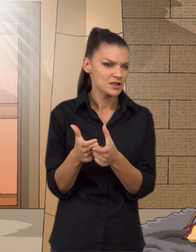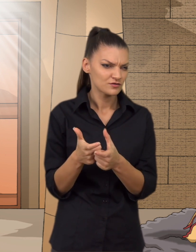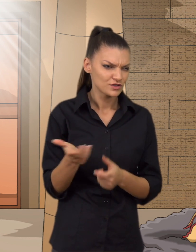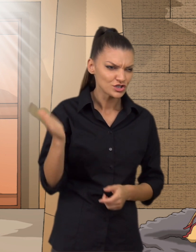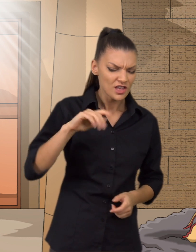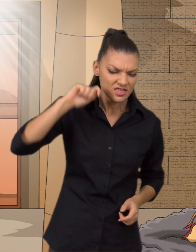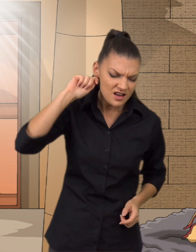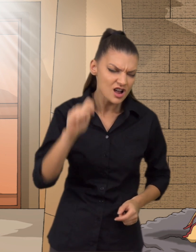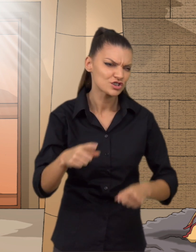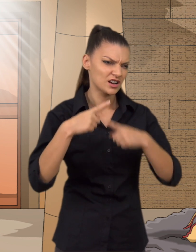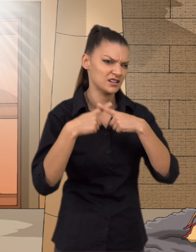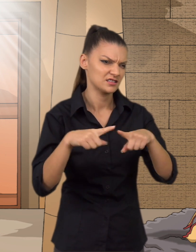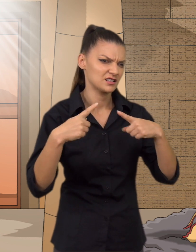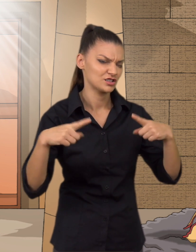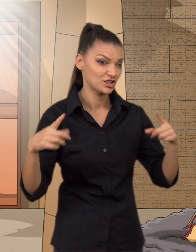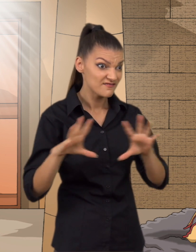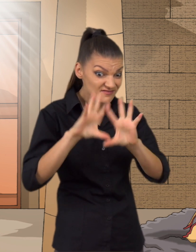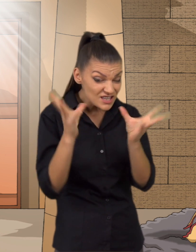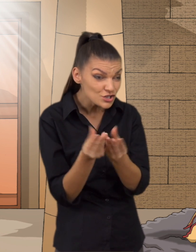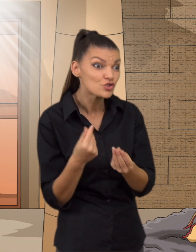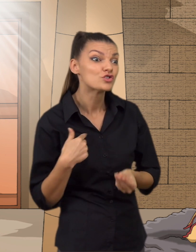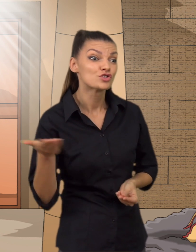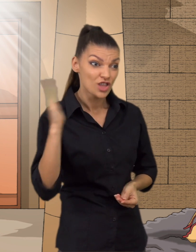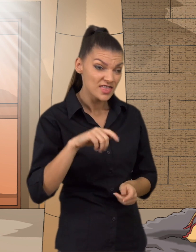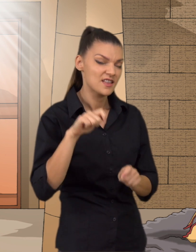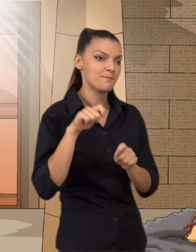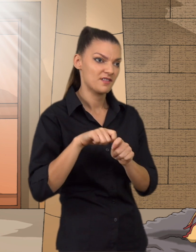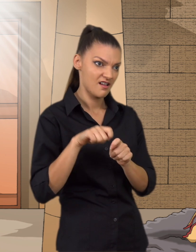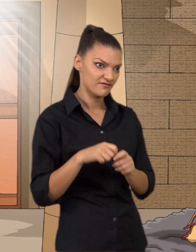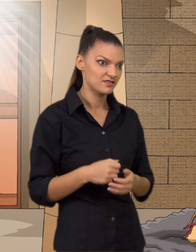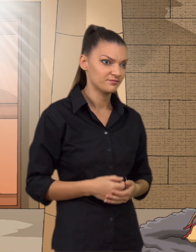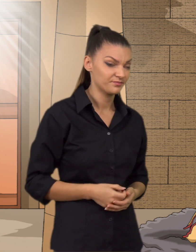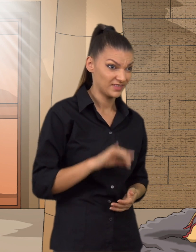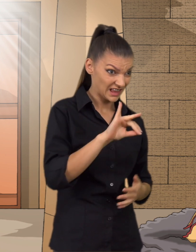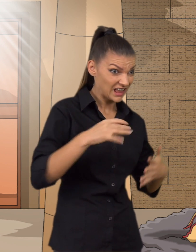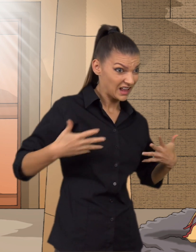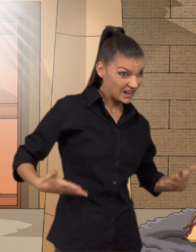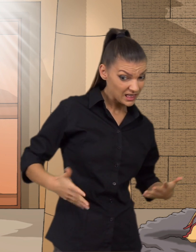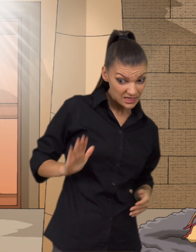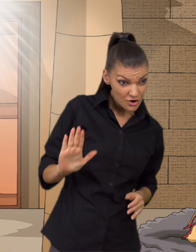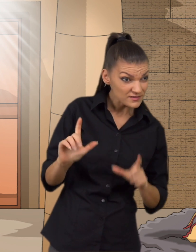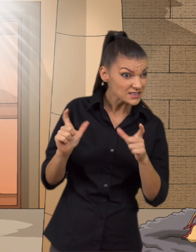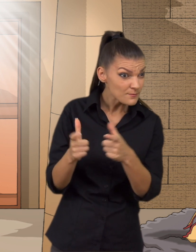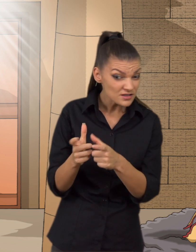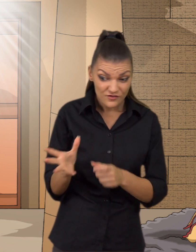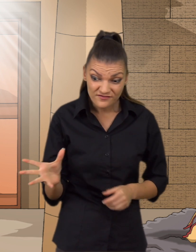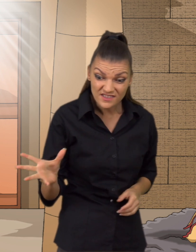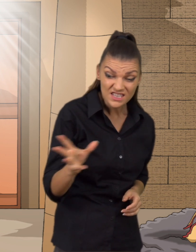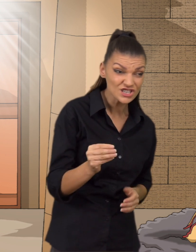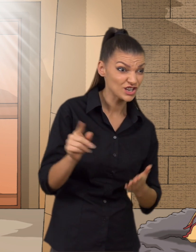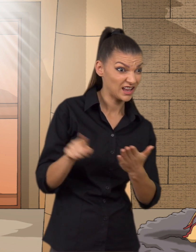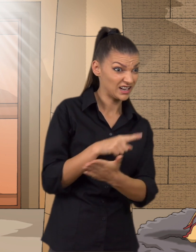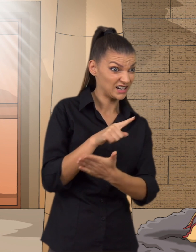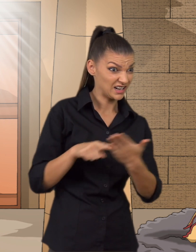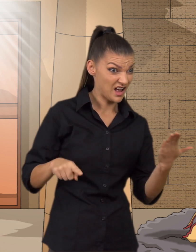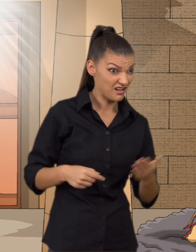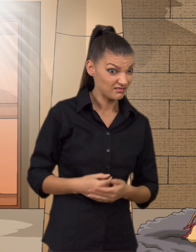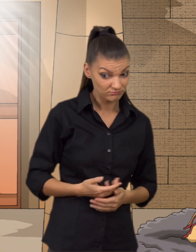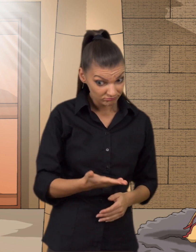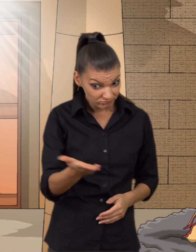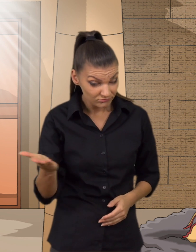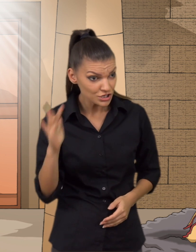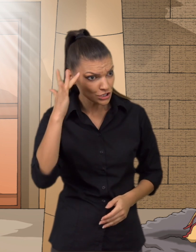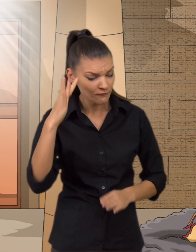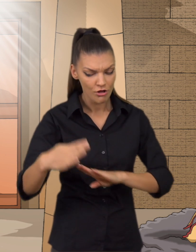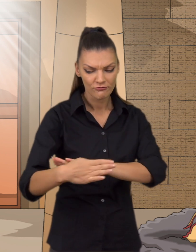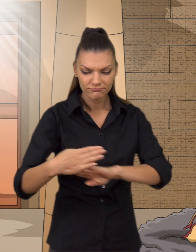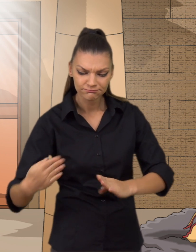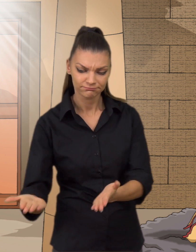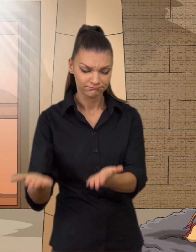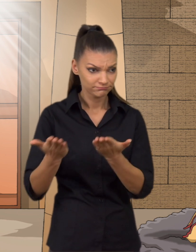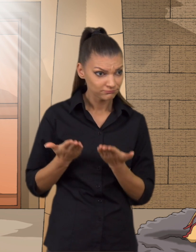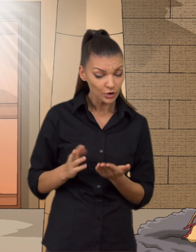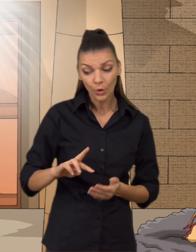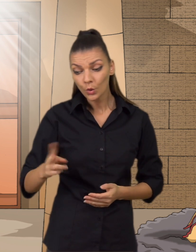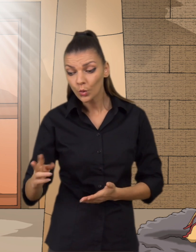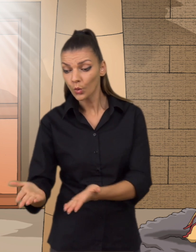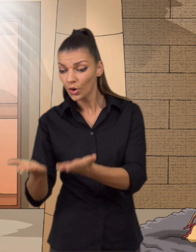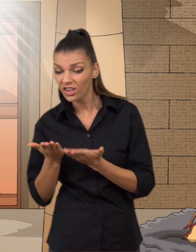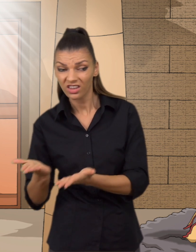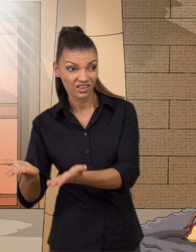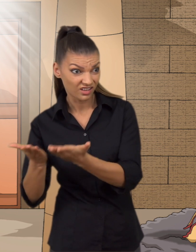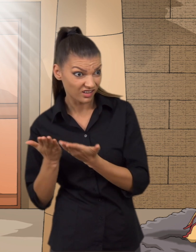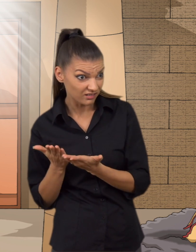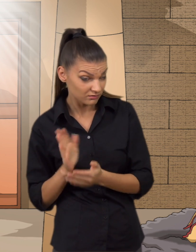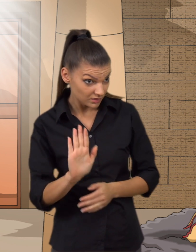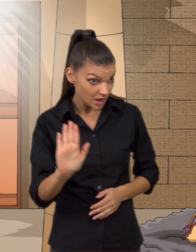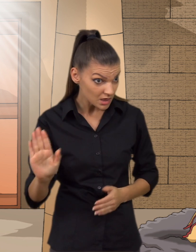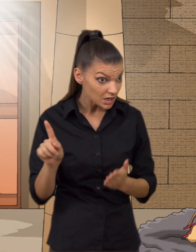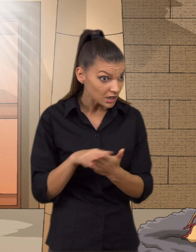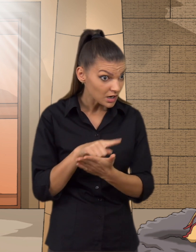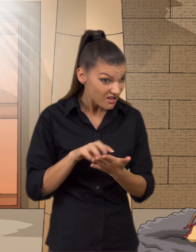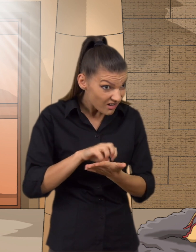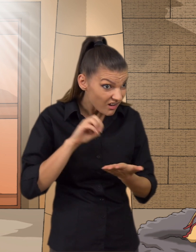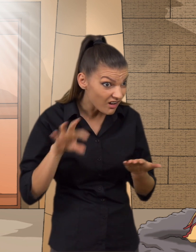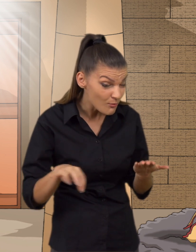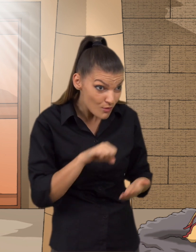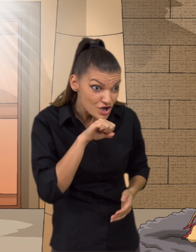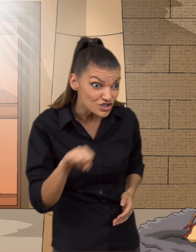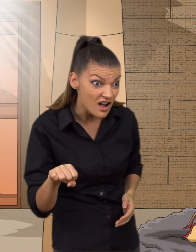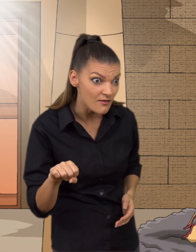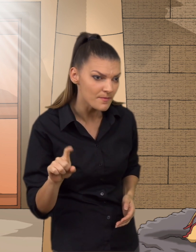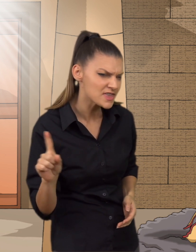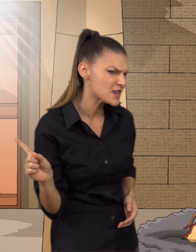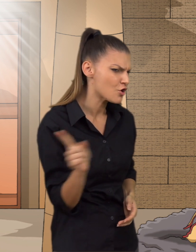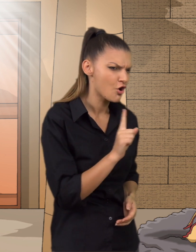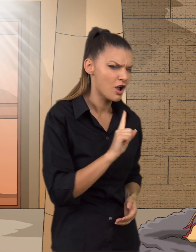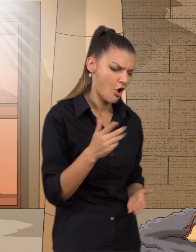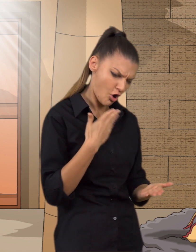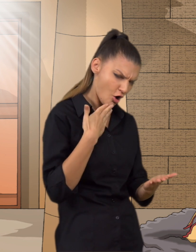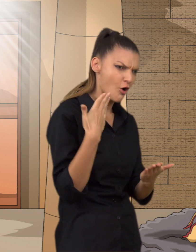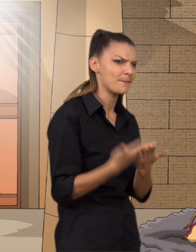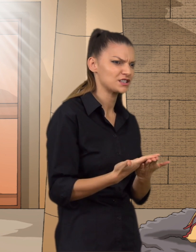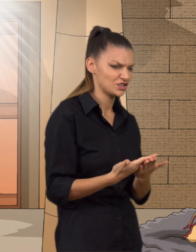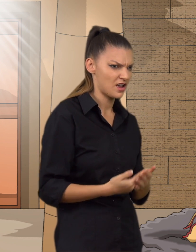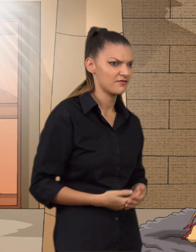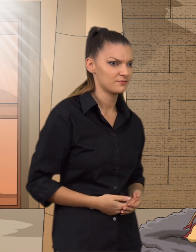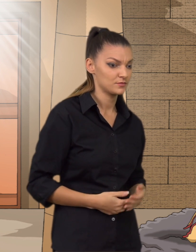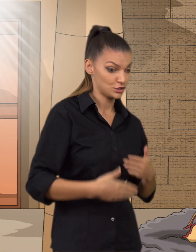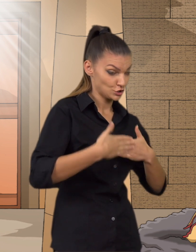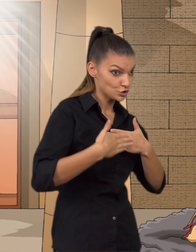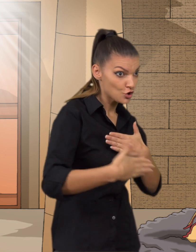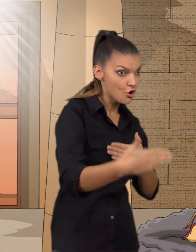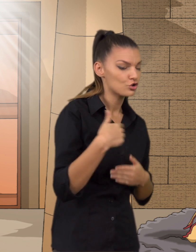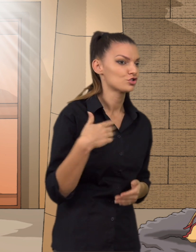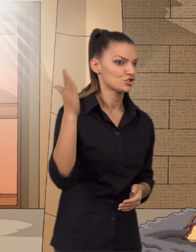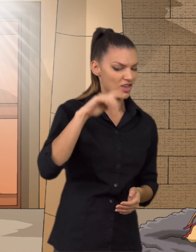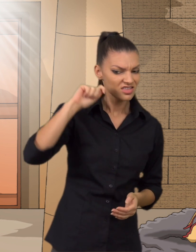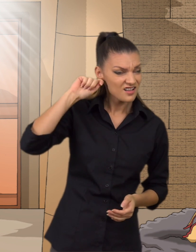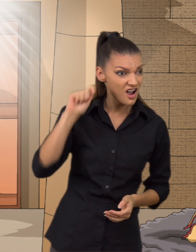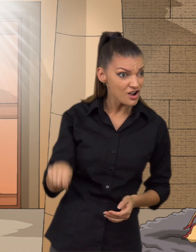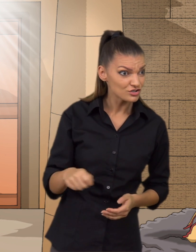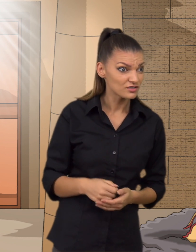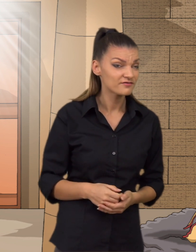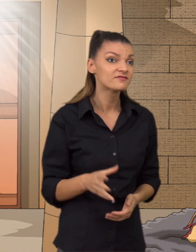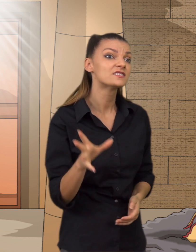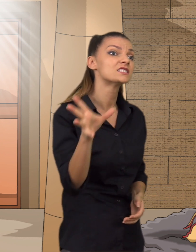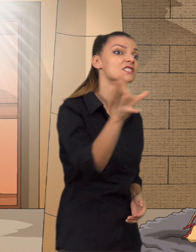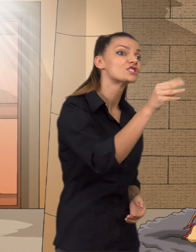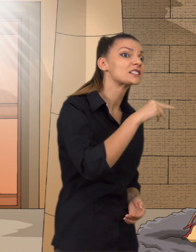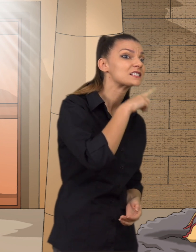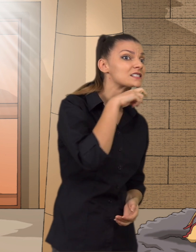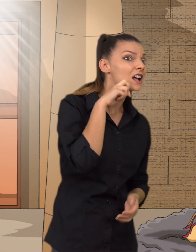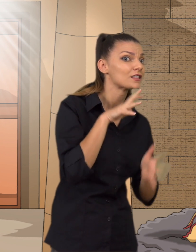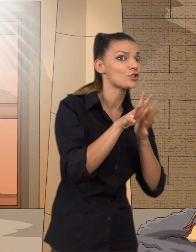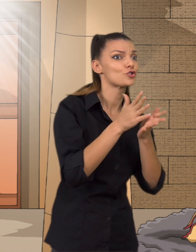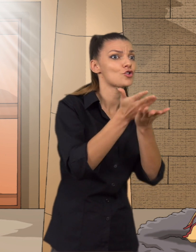I told him that I would judge his house forever for the iniquity of which he knows, because his sons blasphemed God and he did not restrain them.